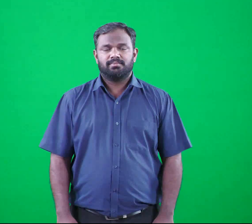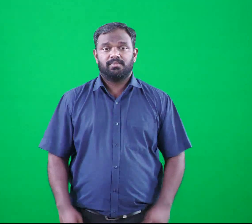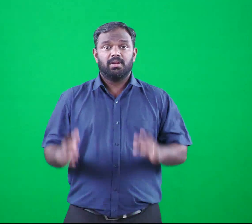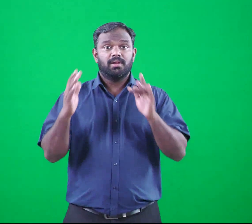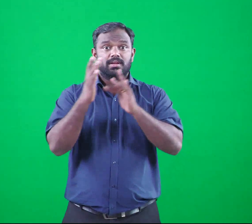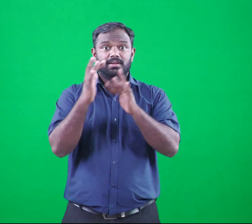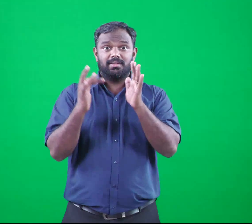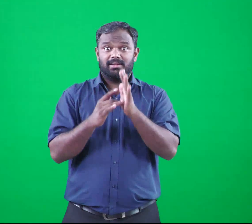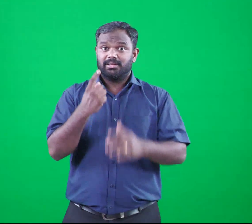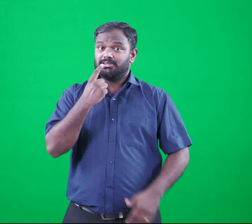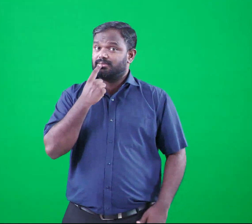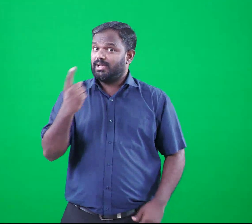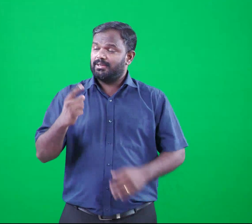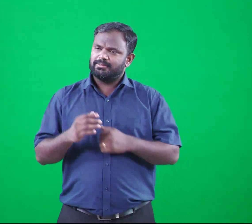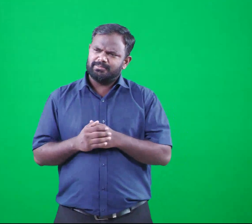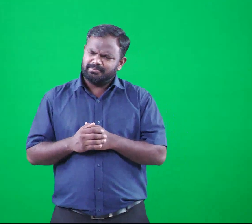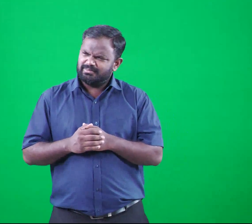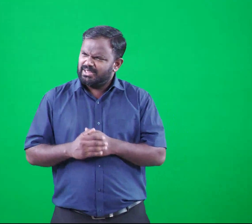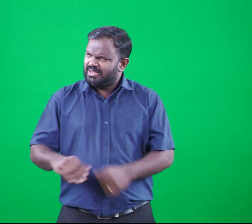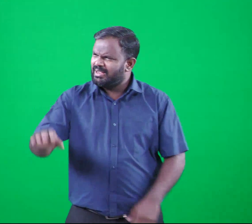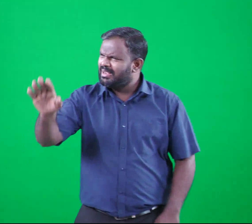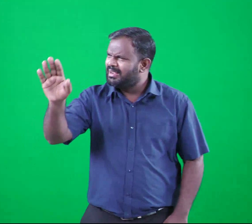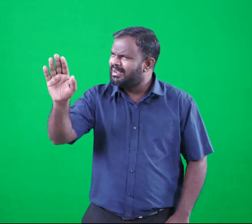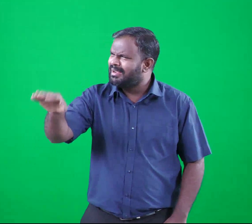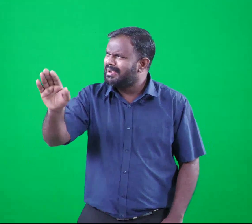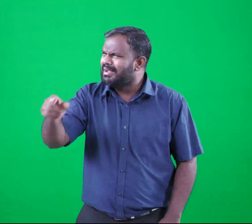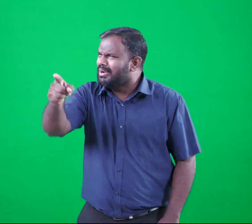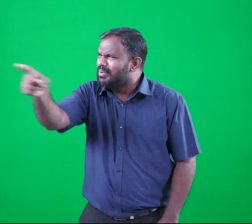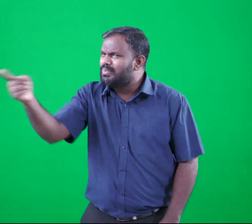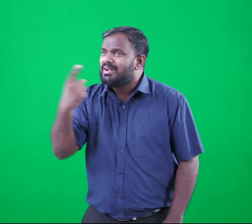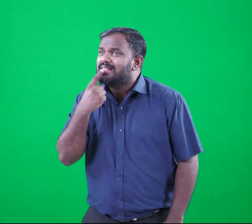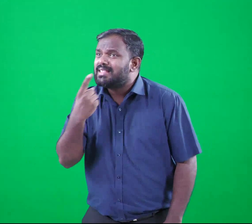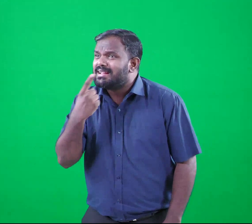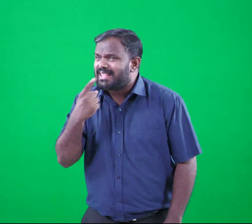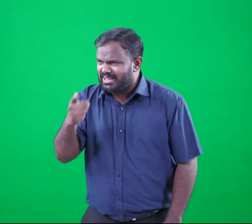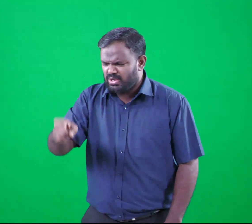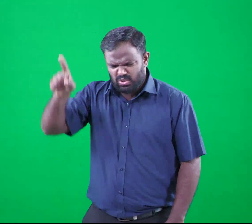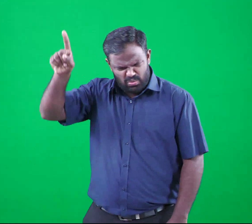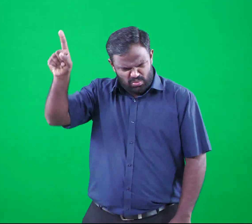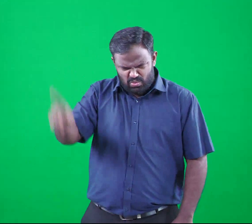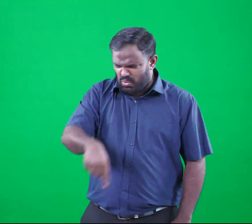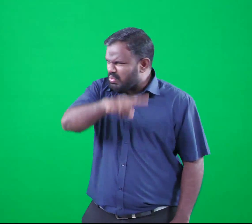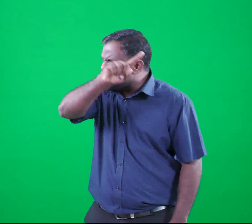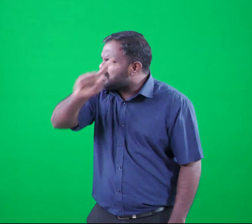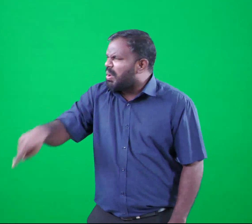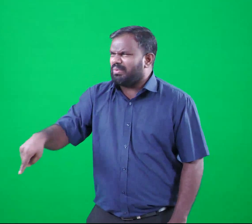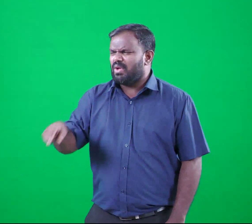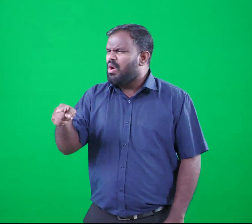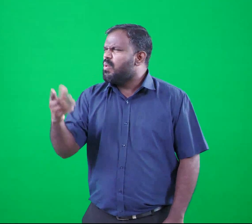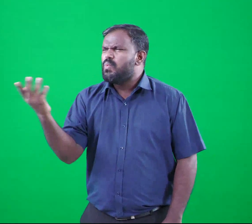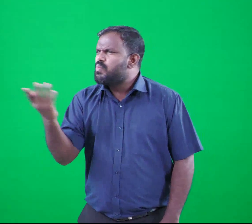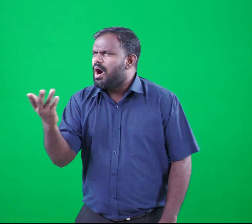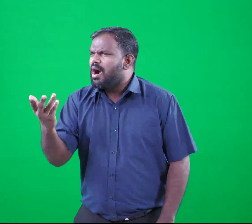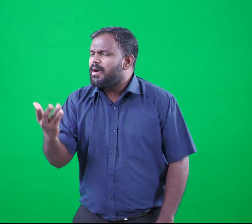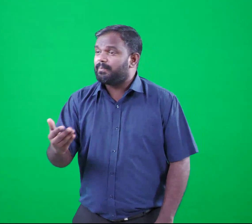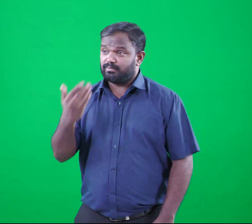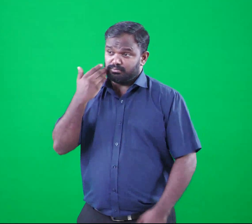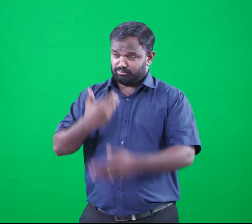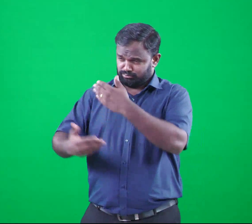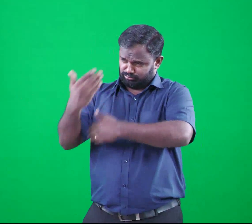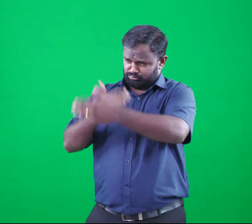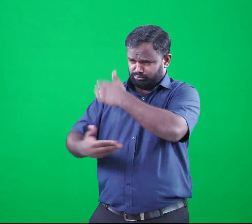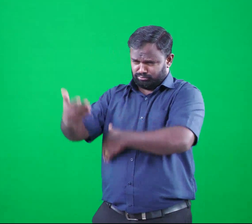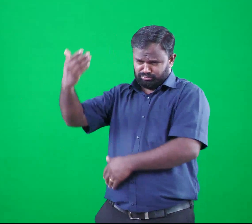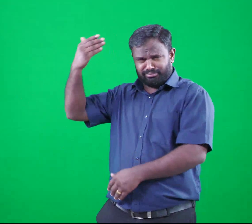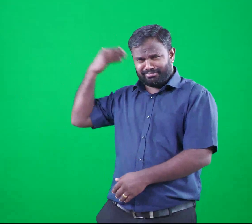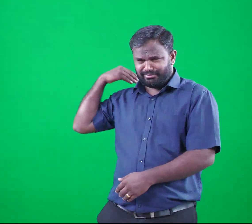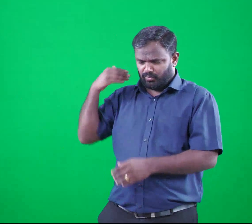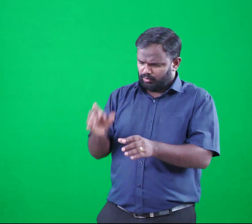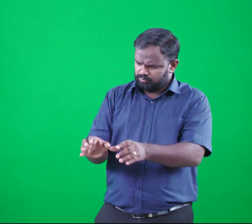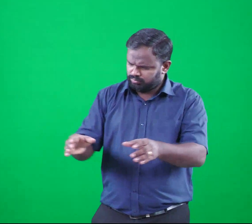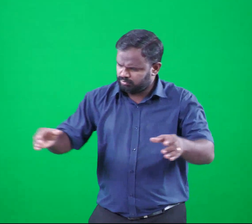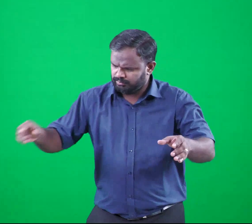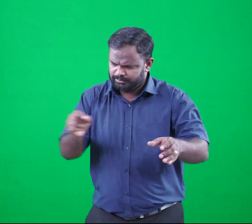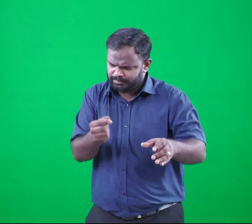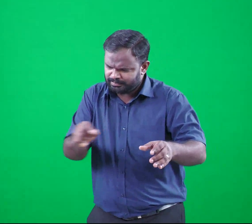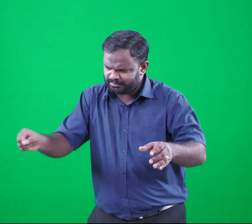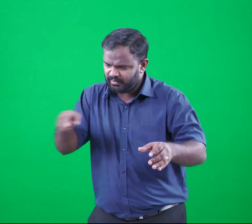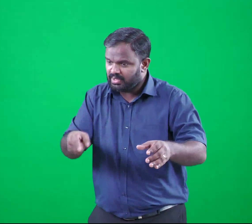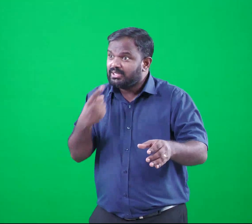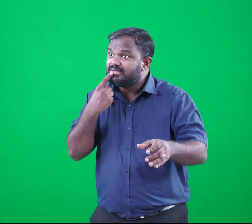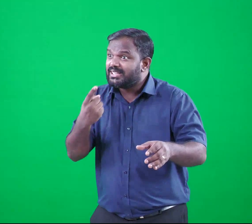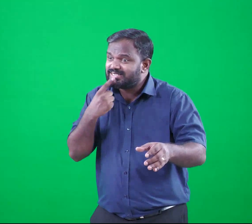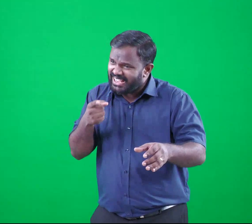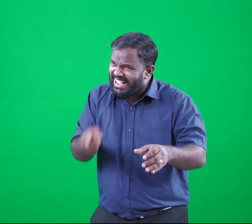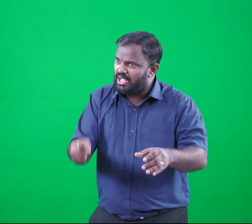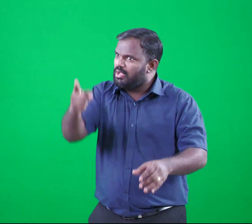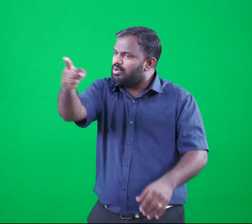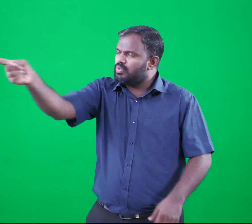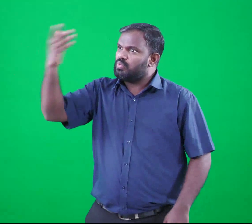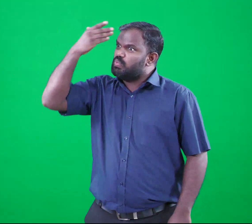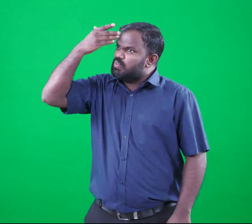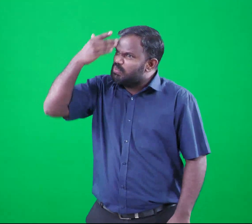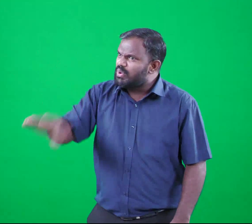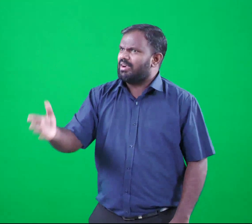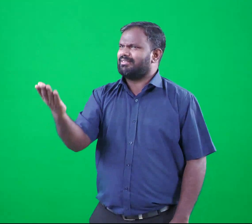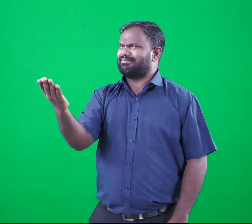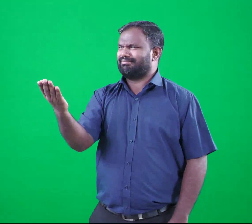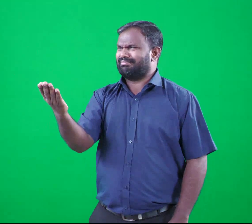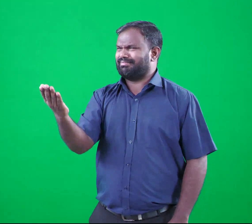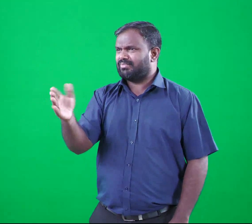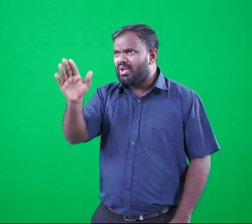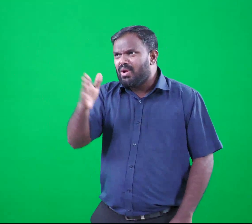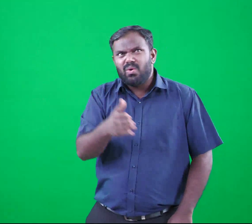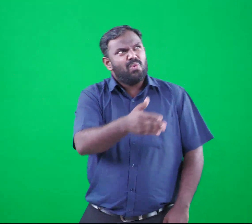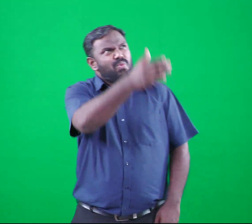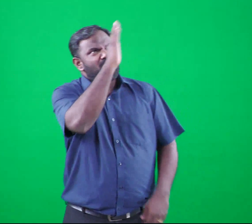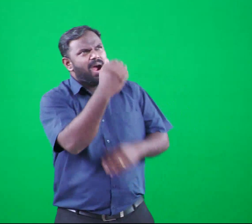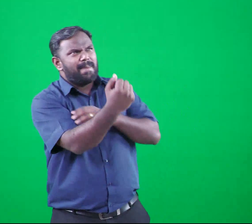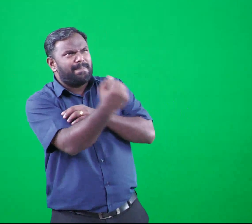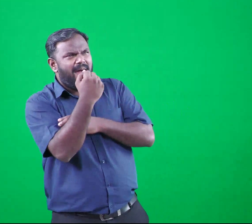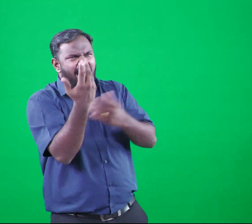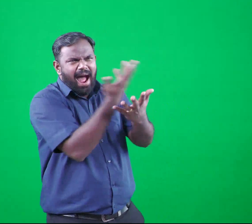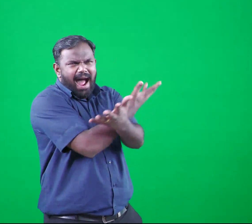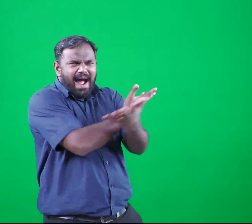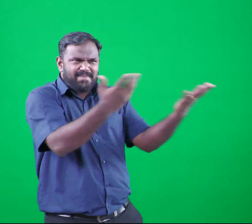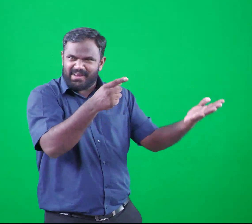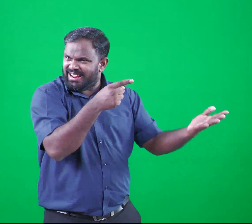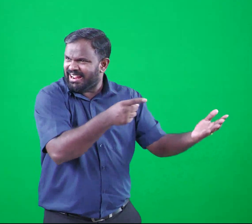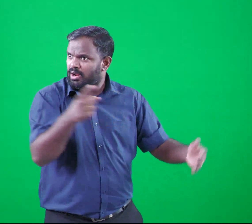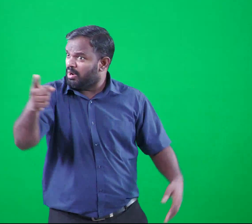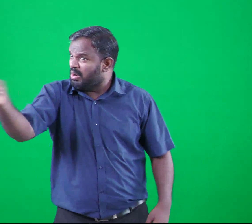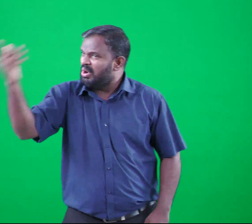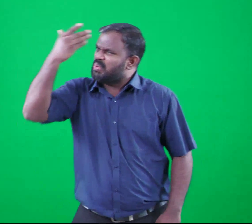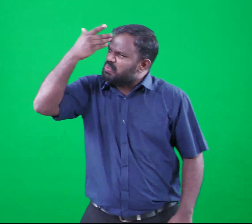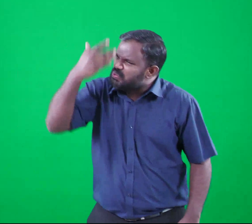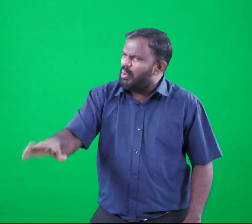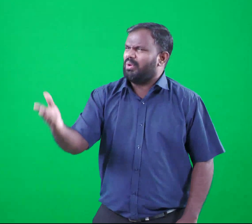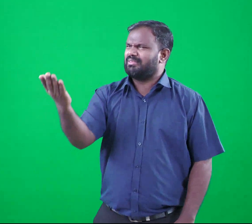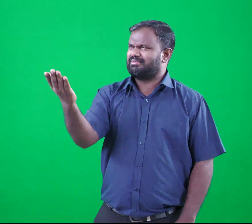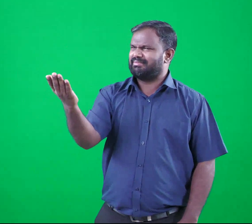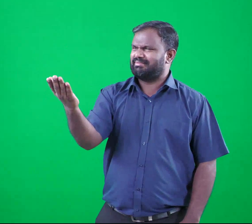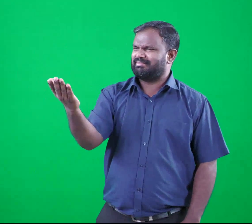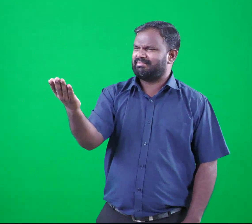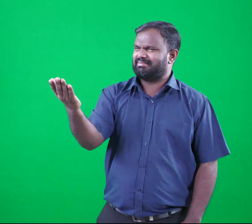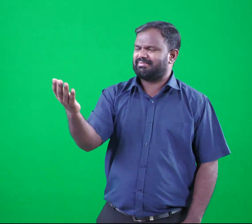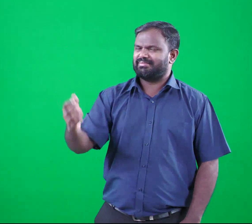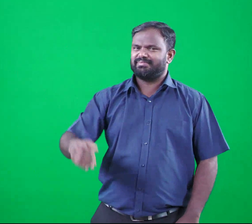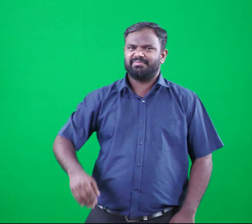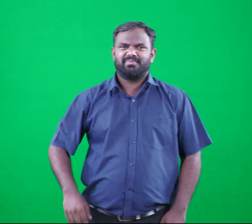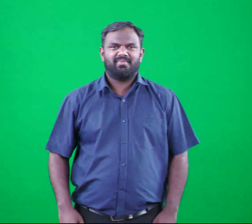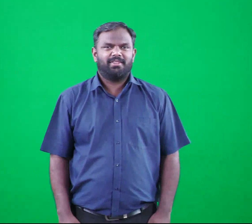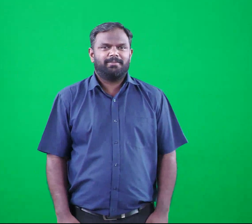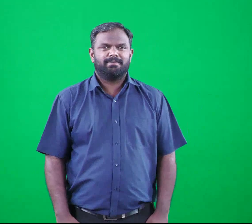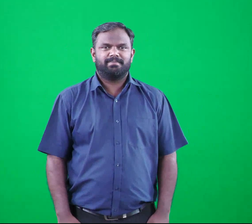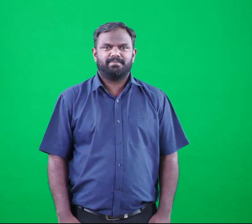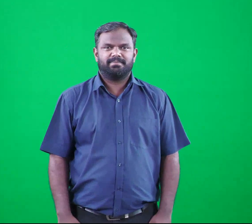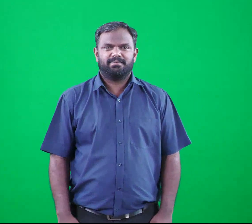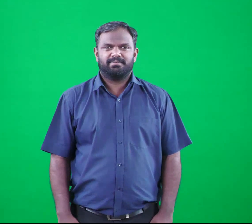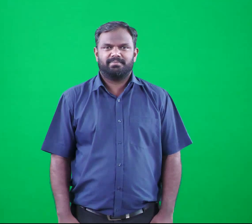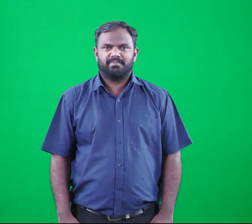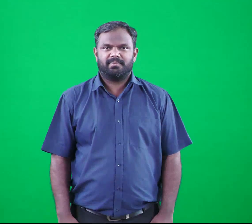Jesus said to them, "Aren' t you mistaken, because you do not know the Scriptures or the power of God?